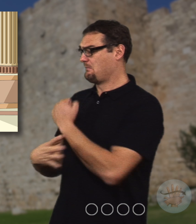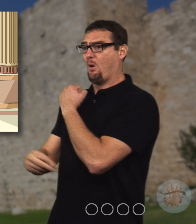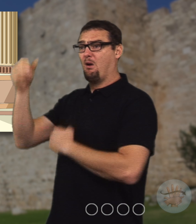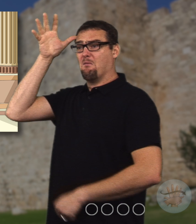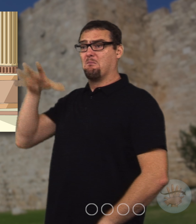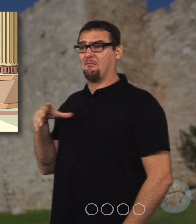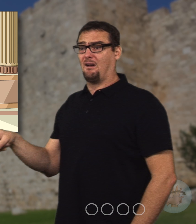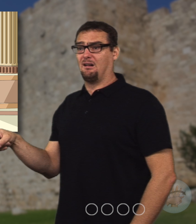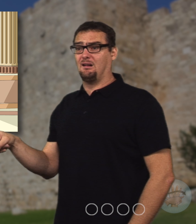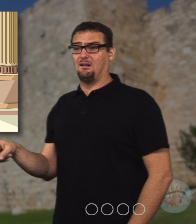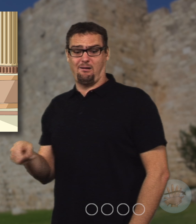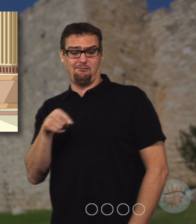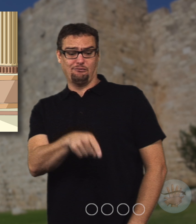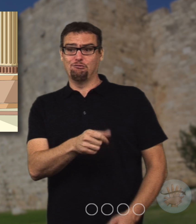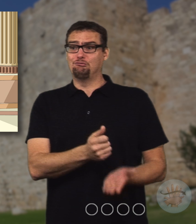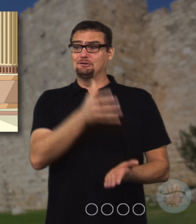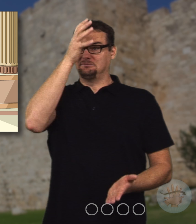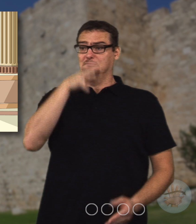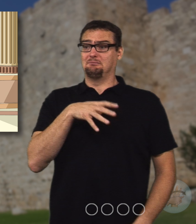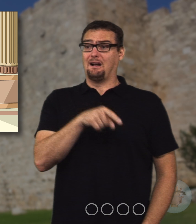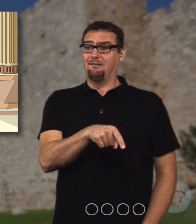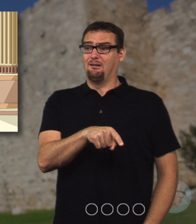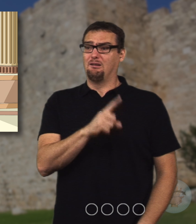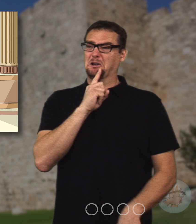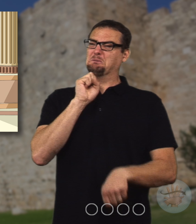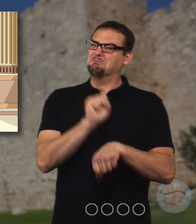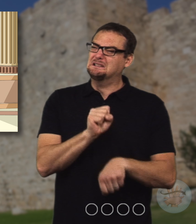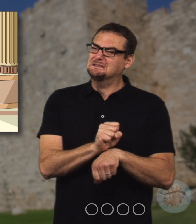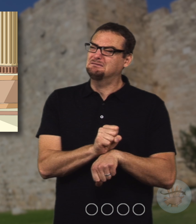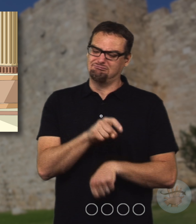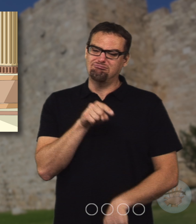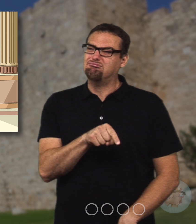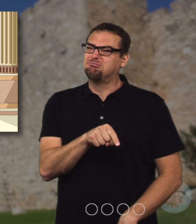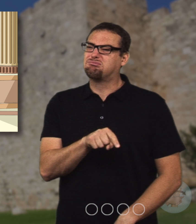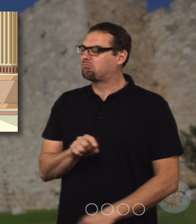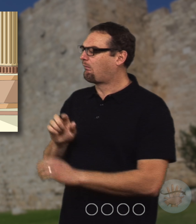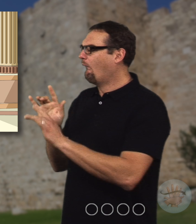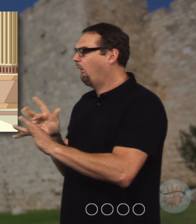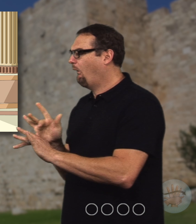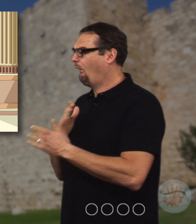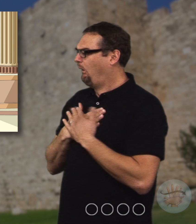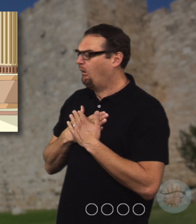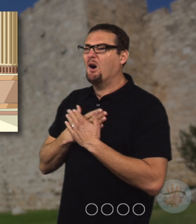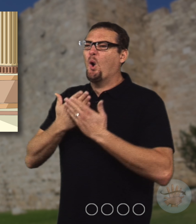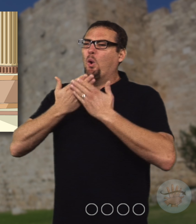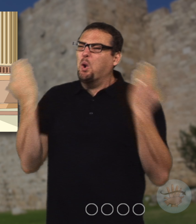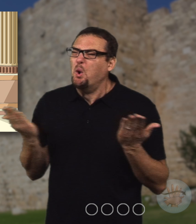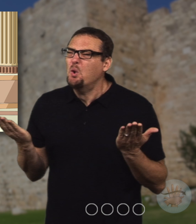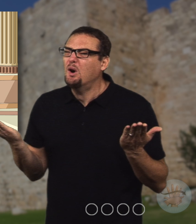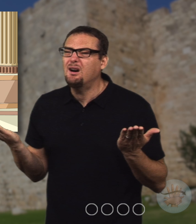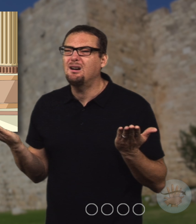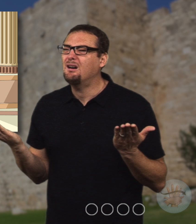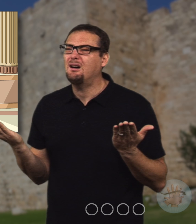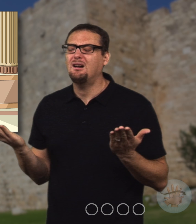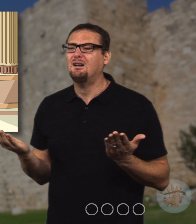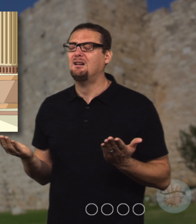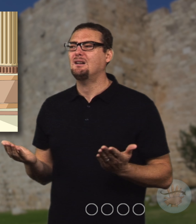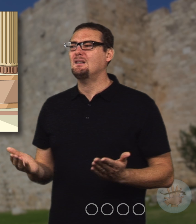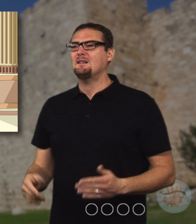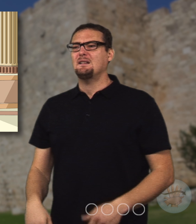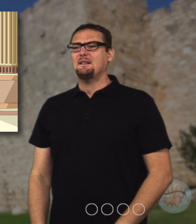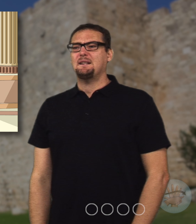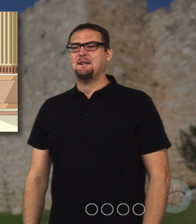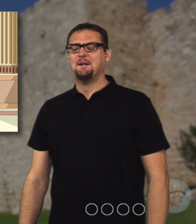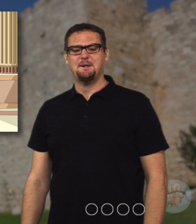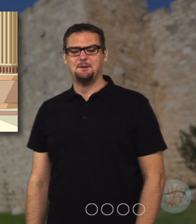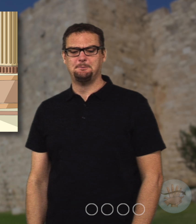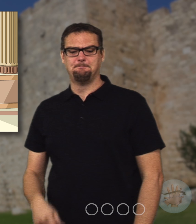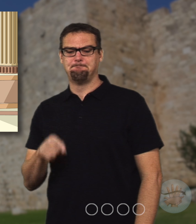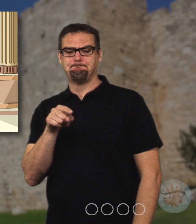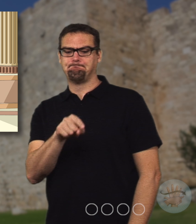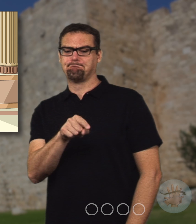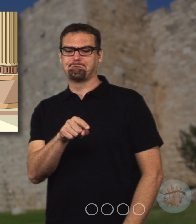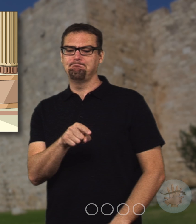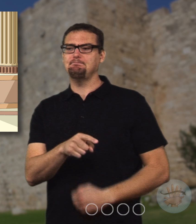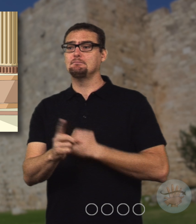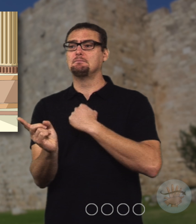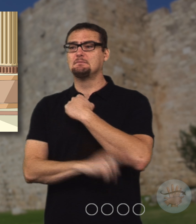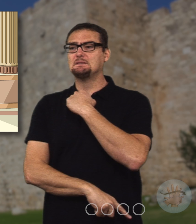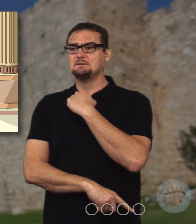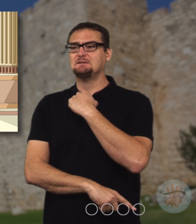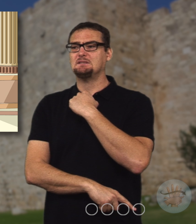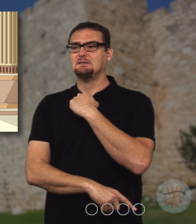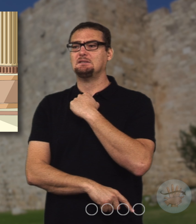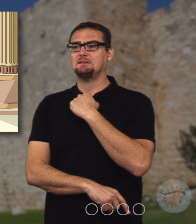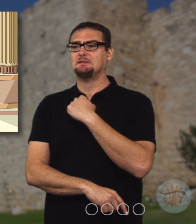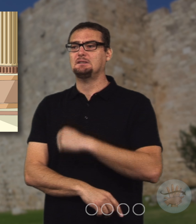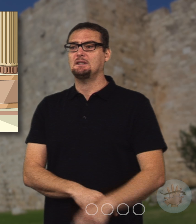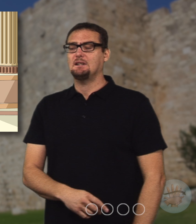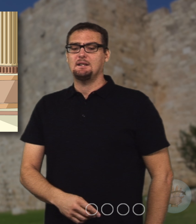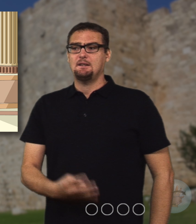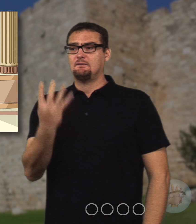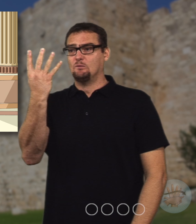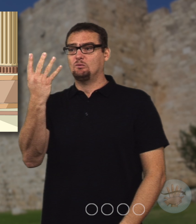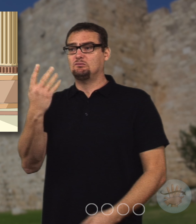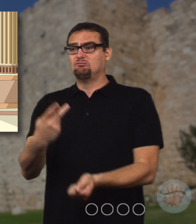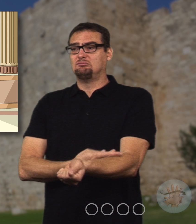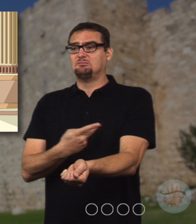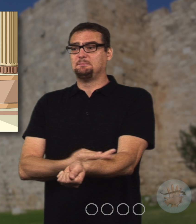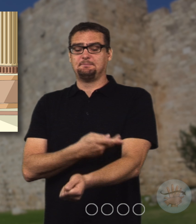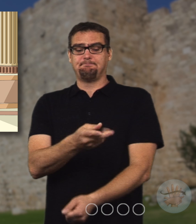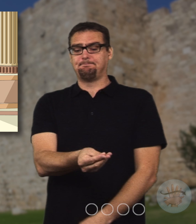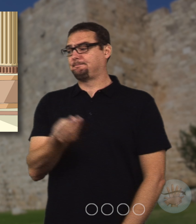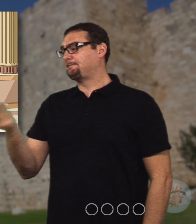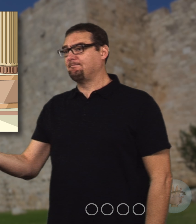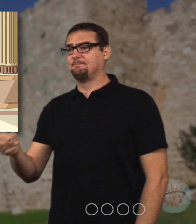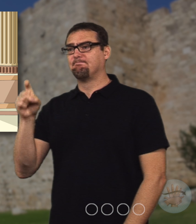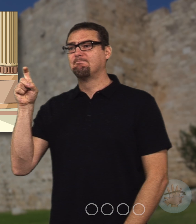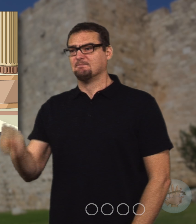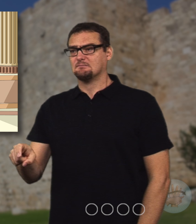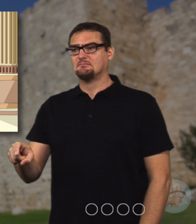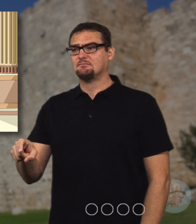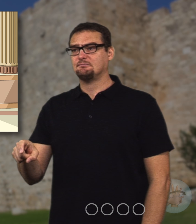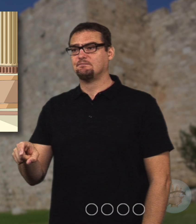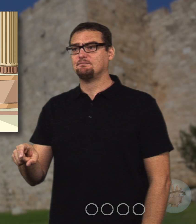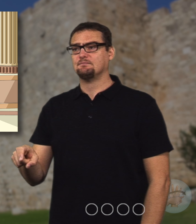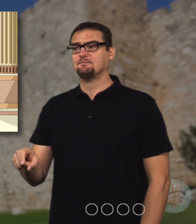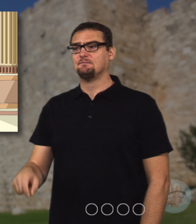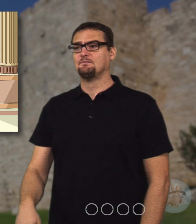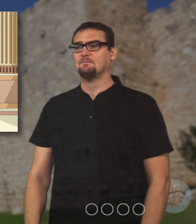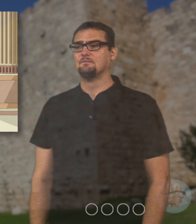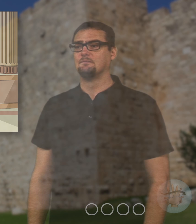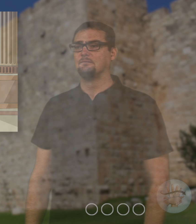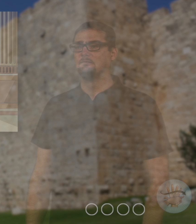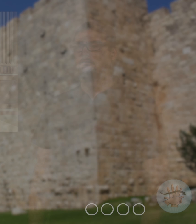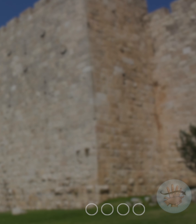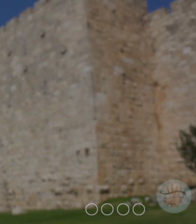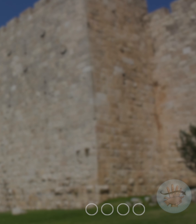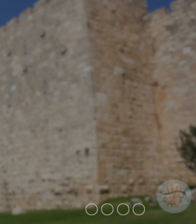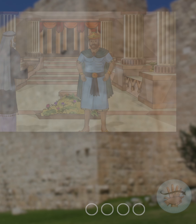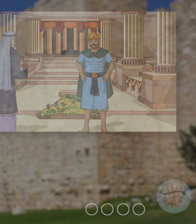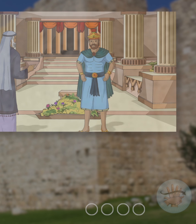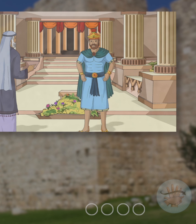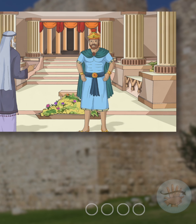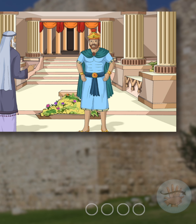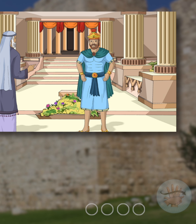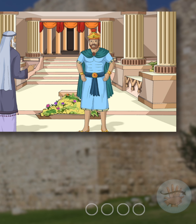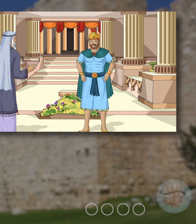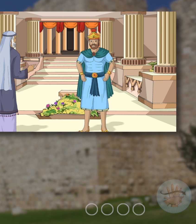Because he has done this thing and has shown no pity, he must pay for the lamb four times over.”